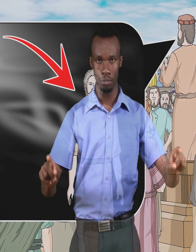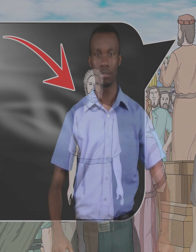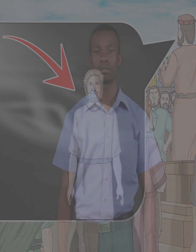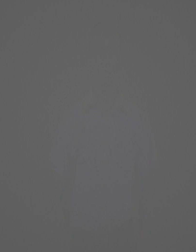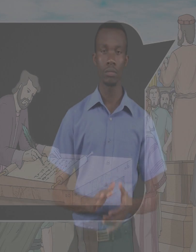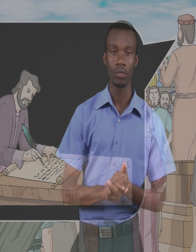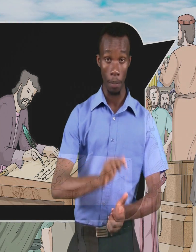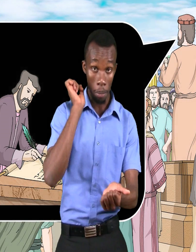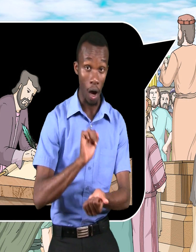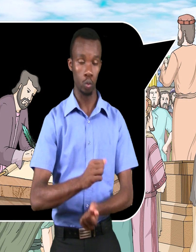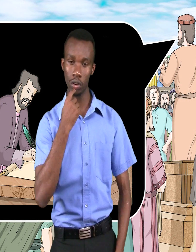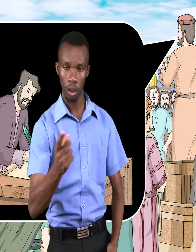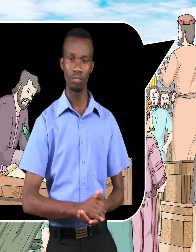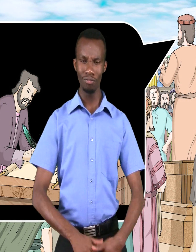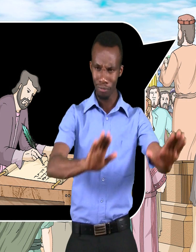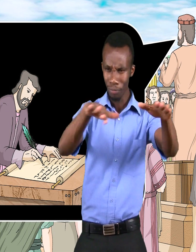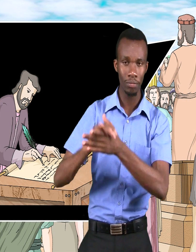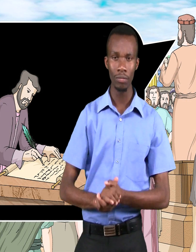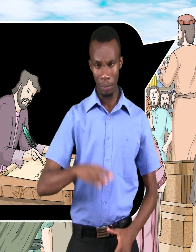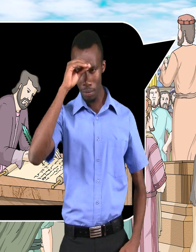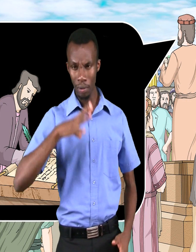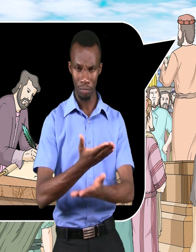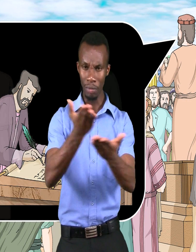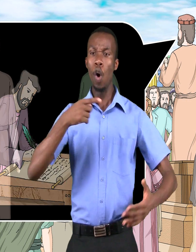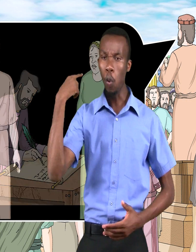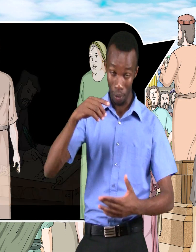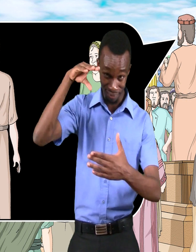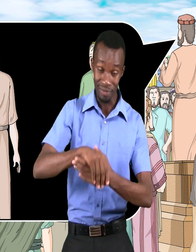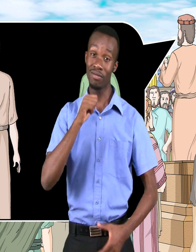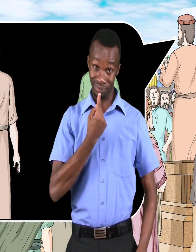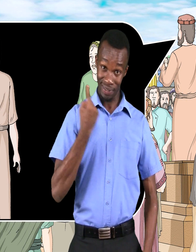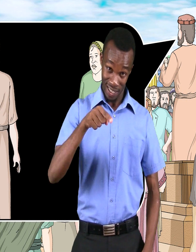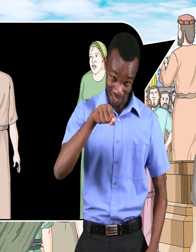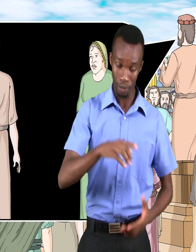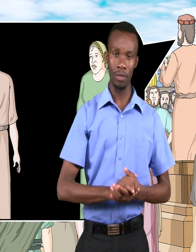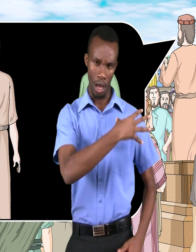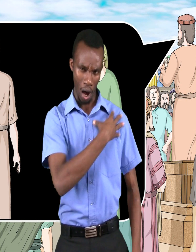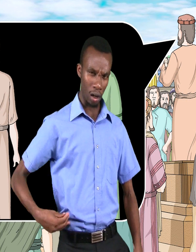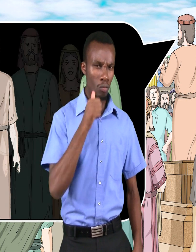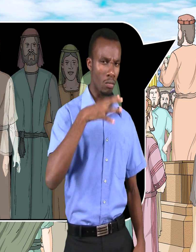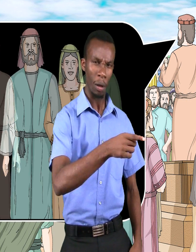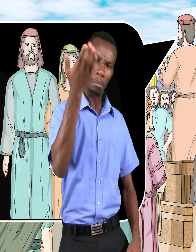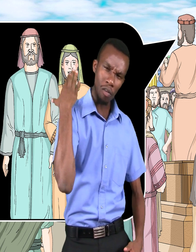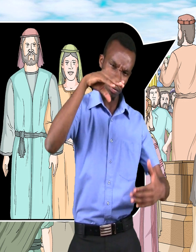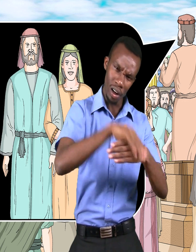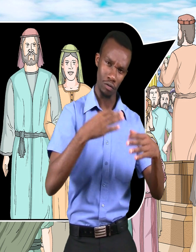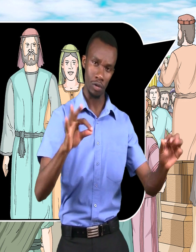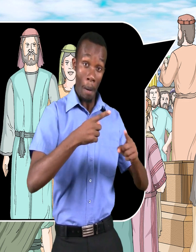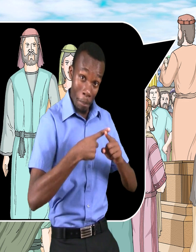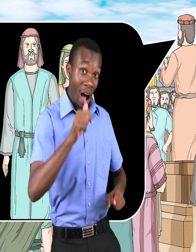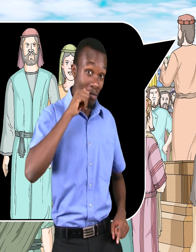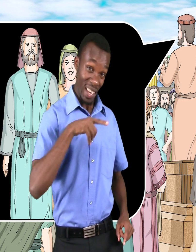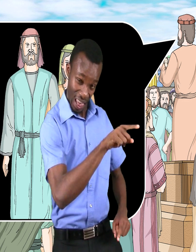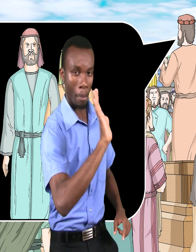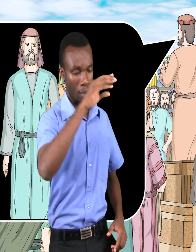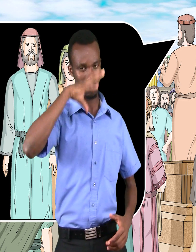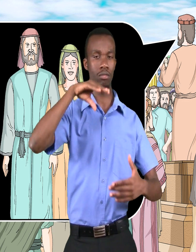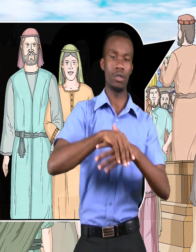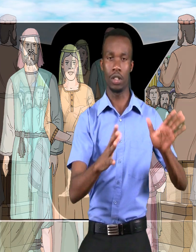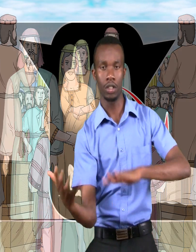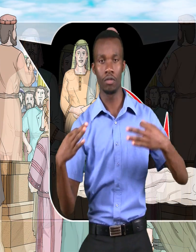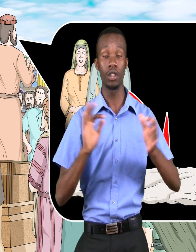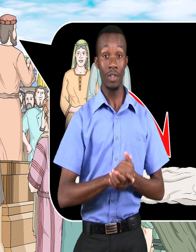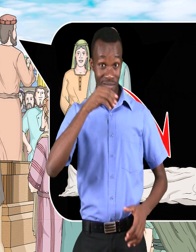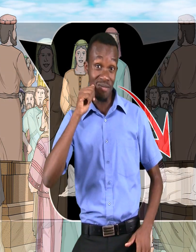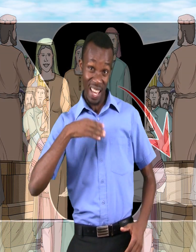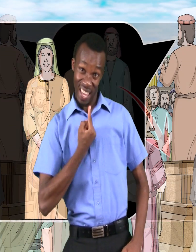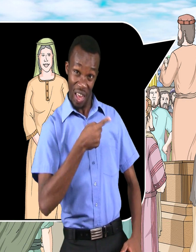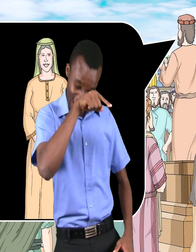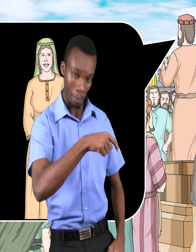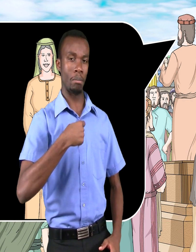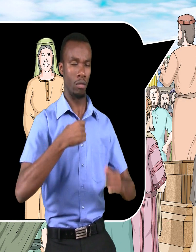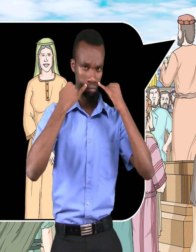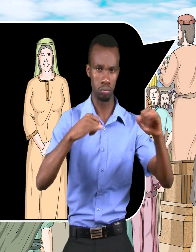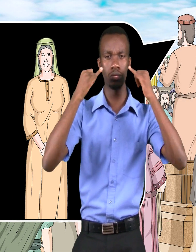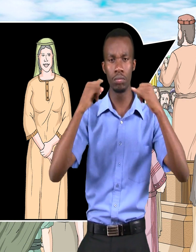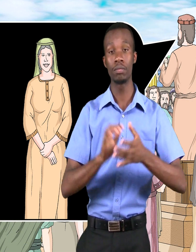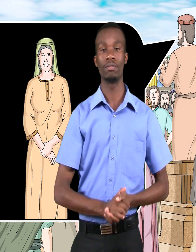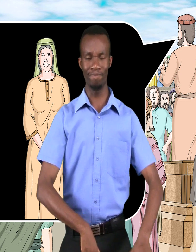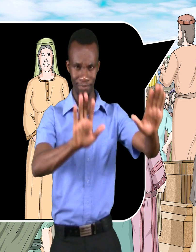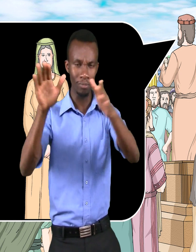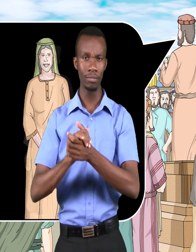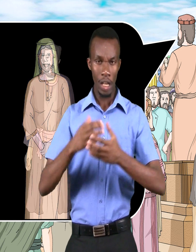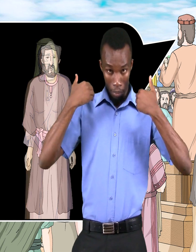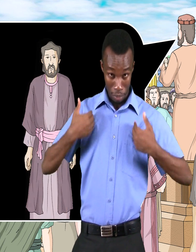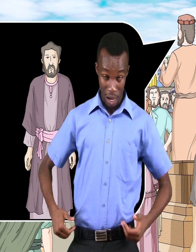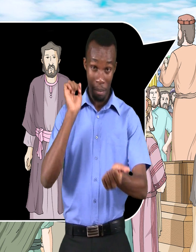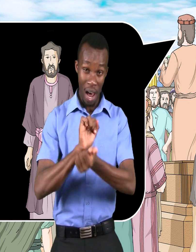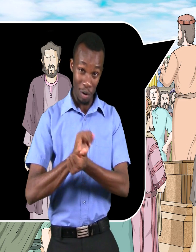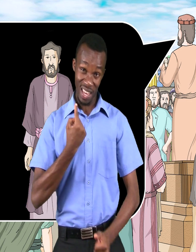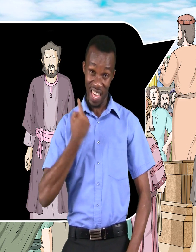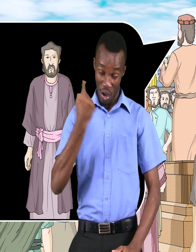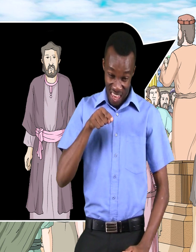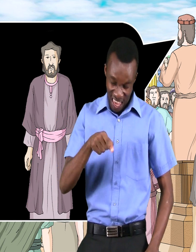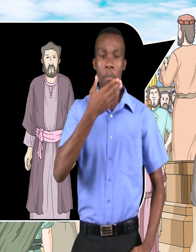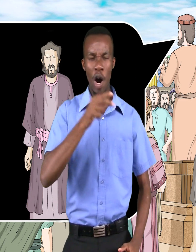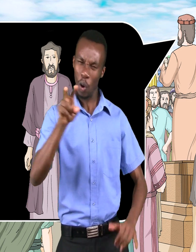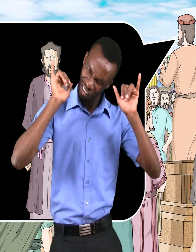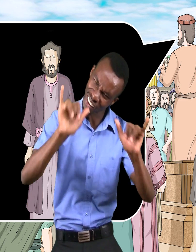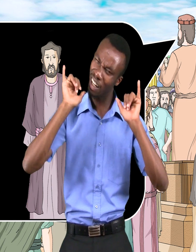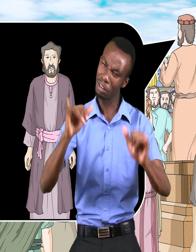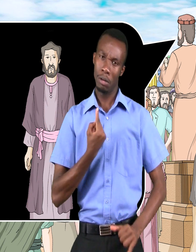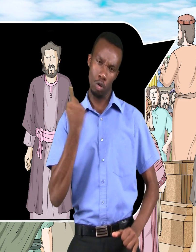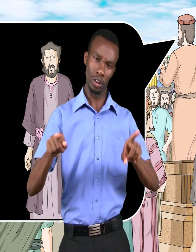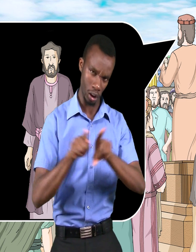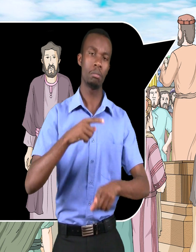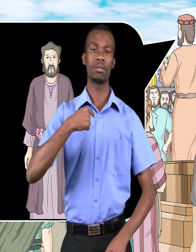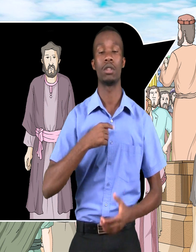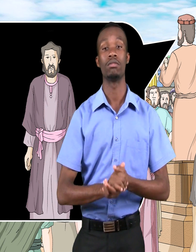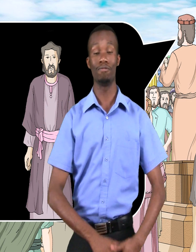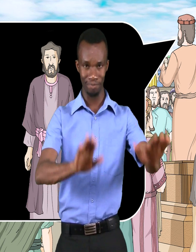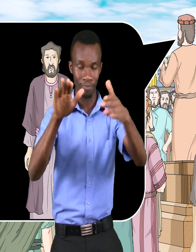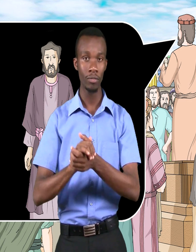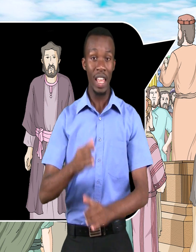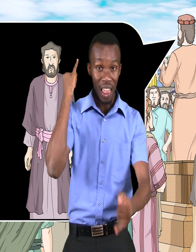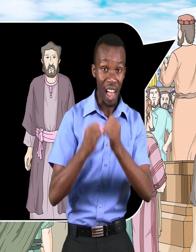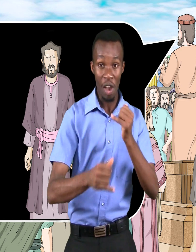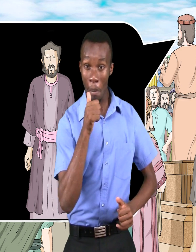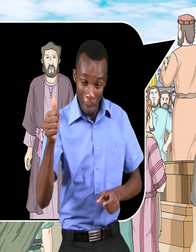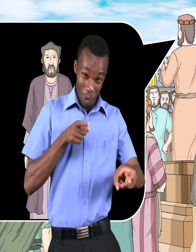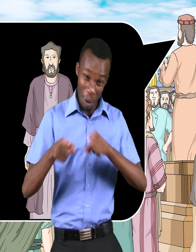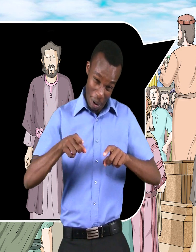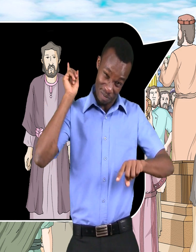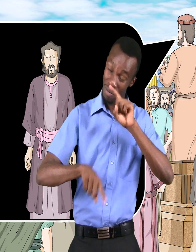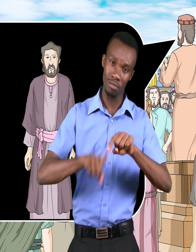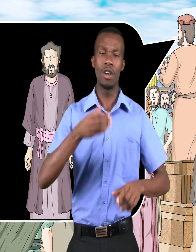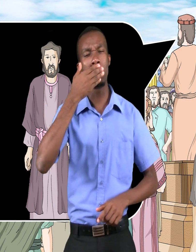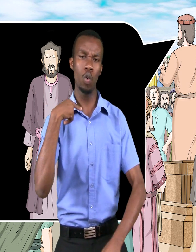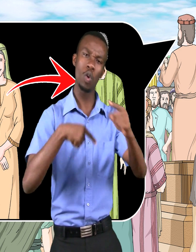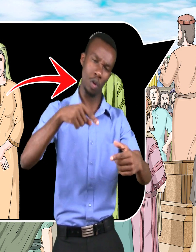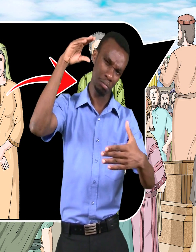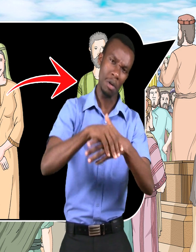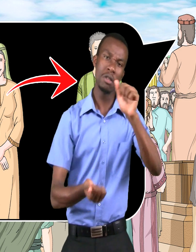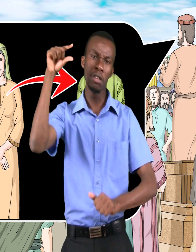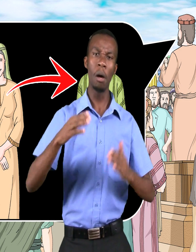Now to the unmarried and widows I say this: It is good for them to remain unmarried, as I am.